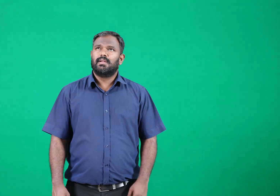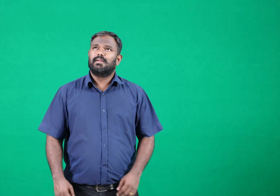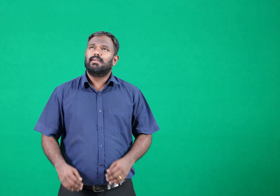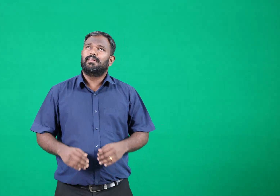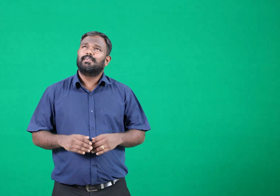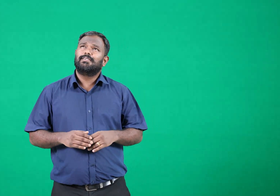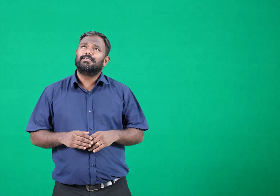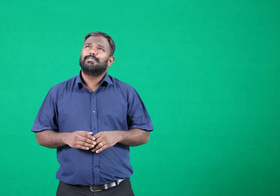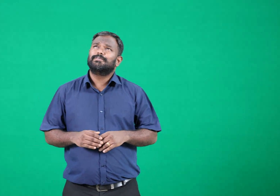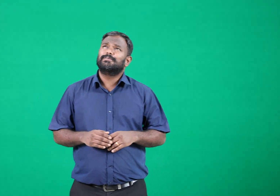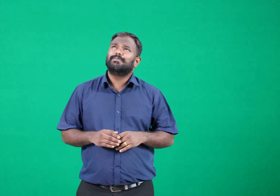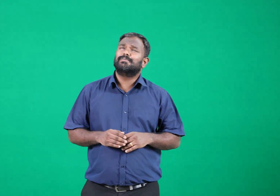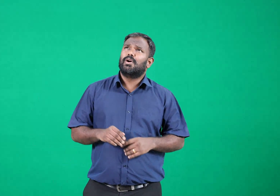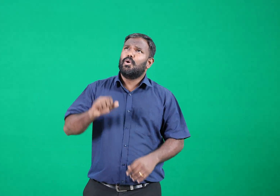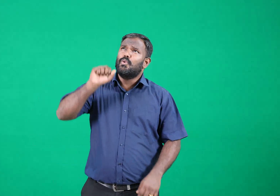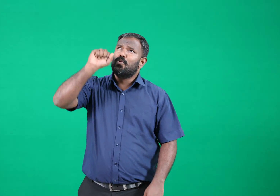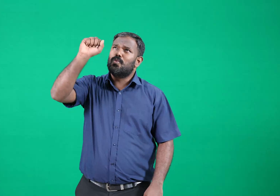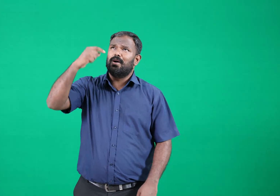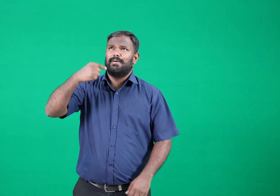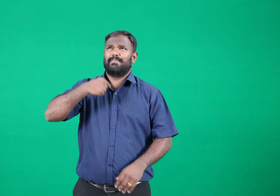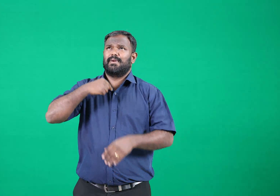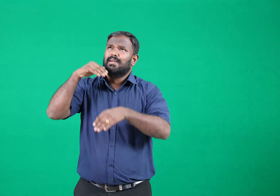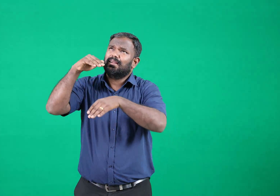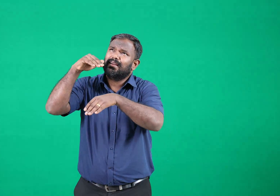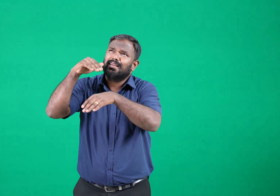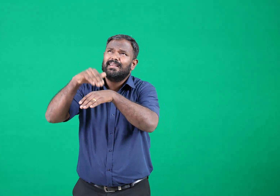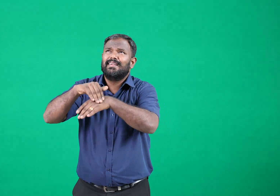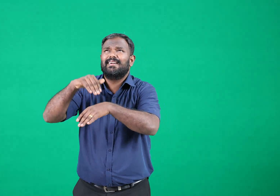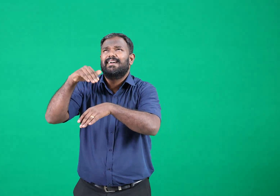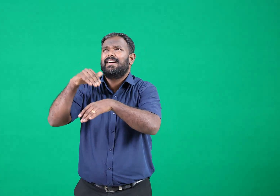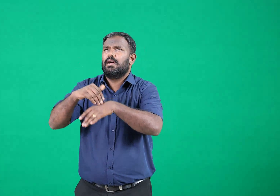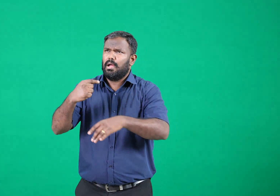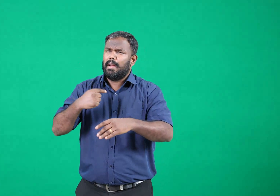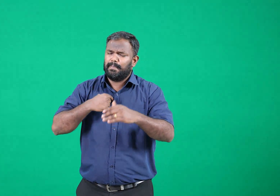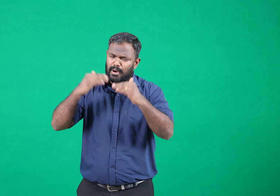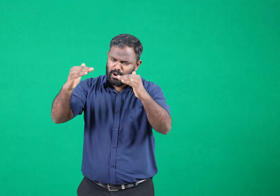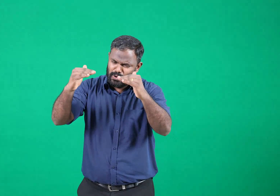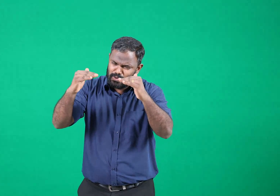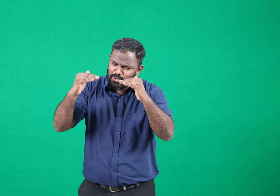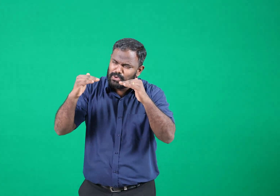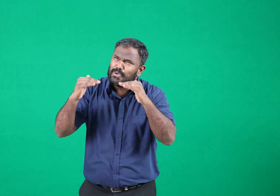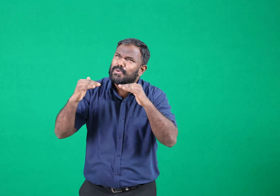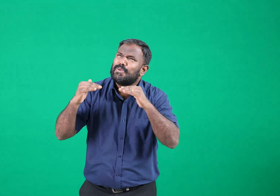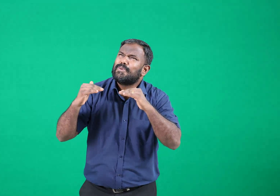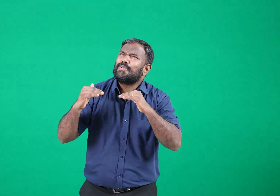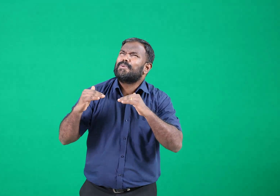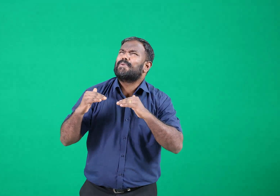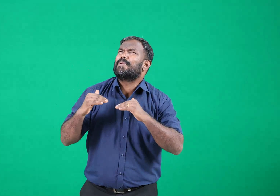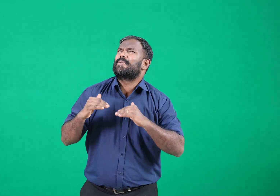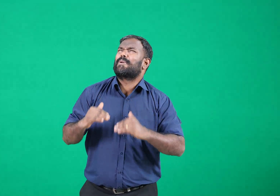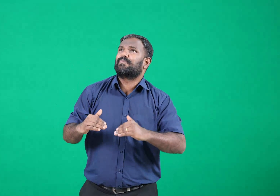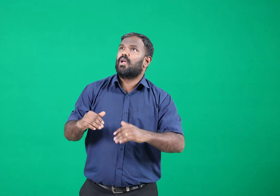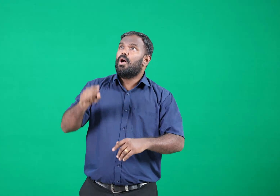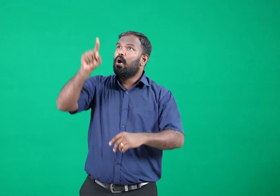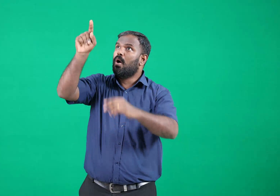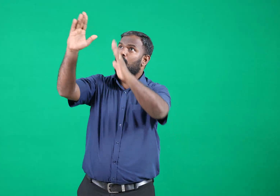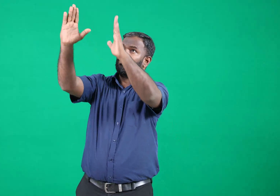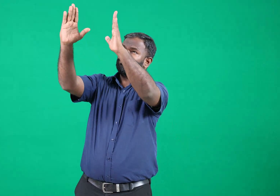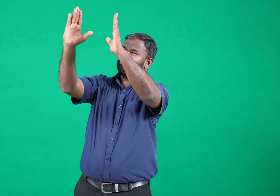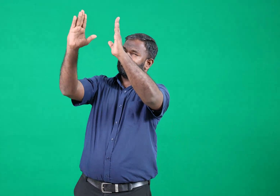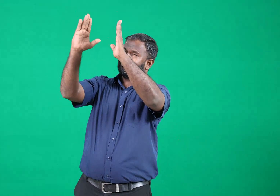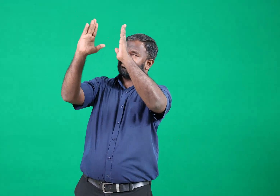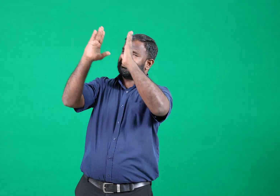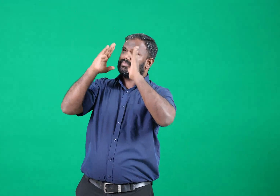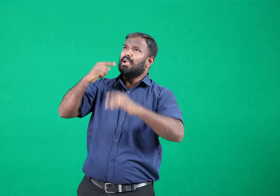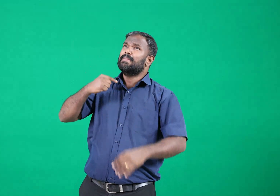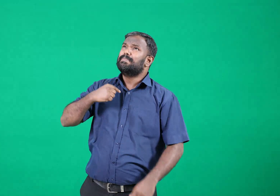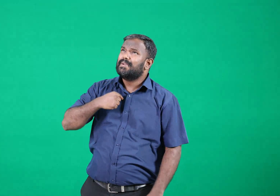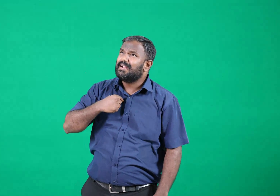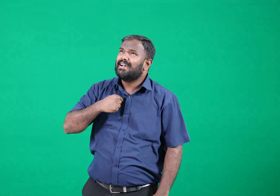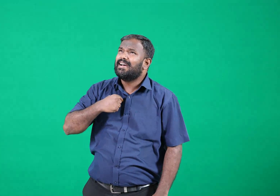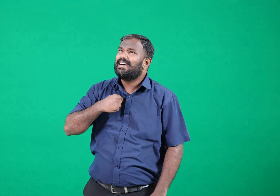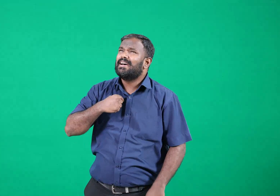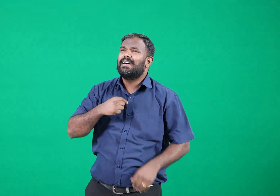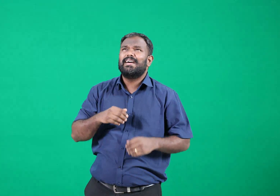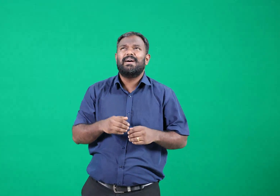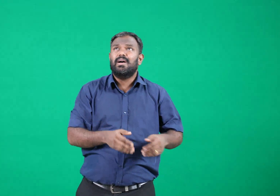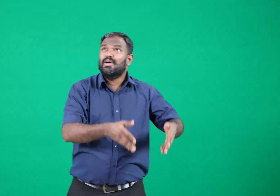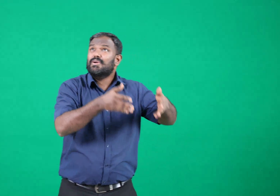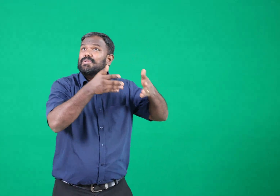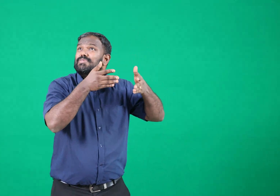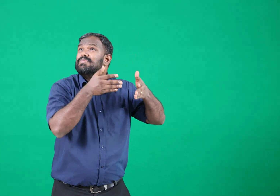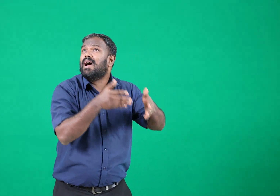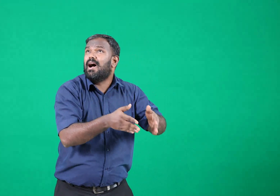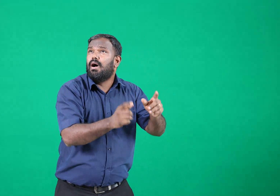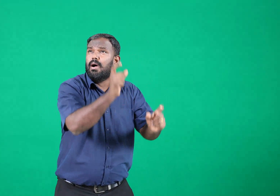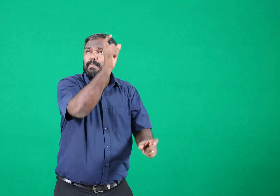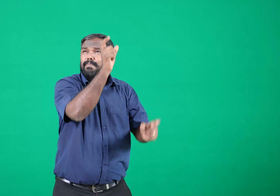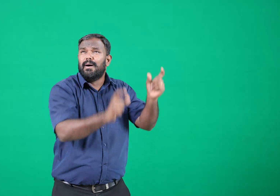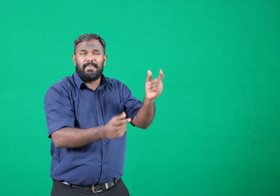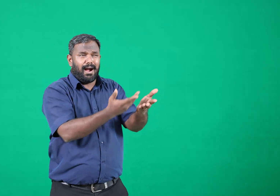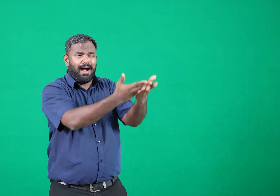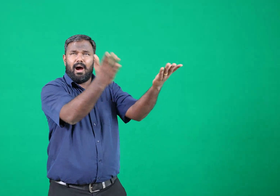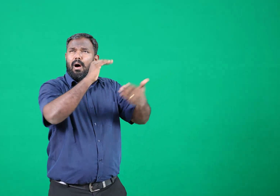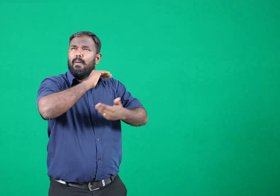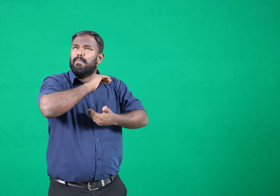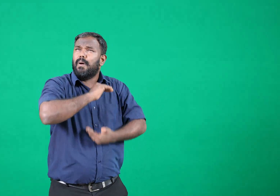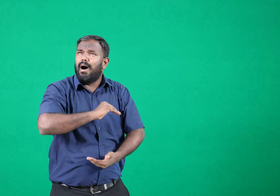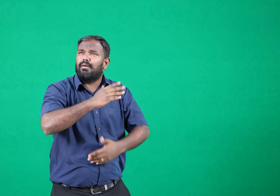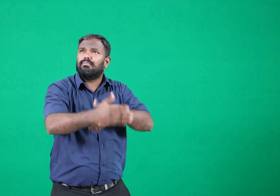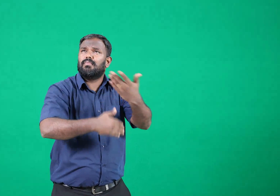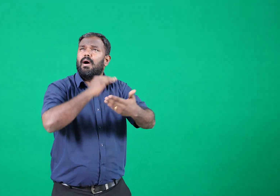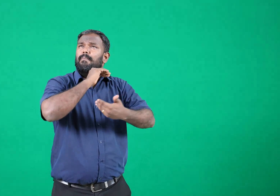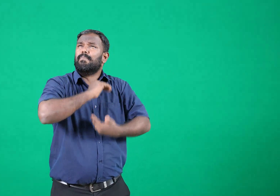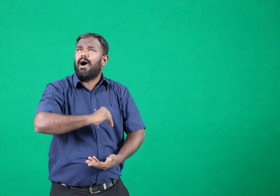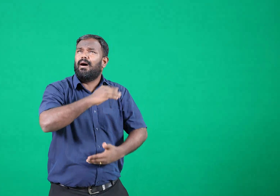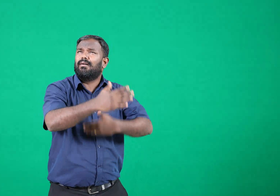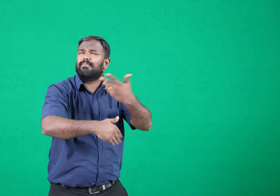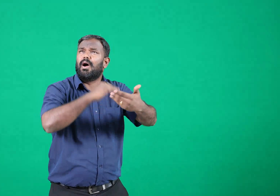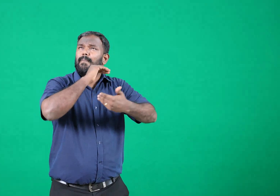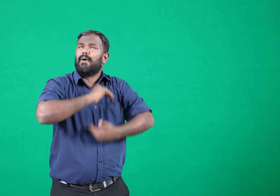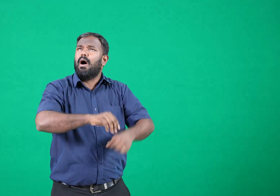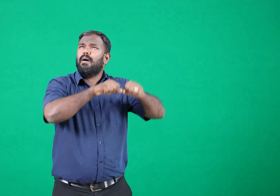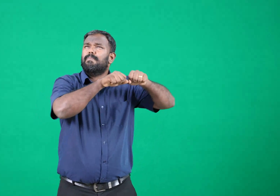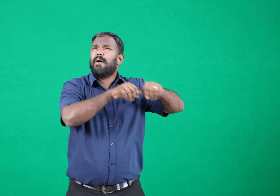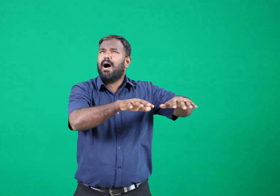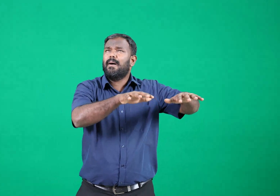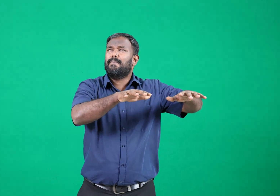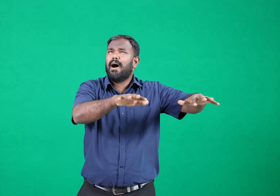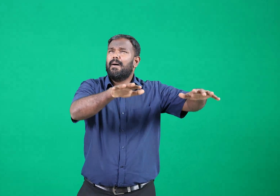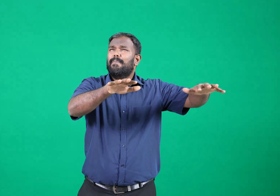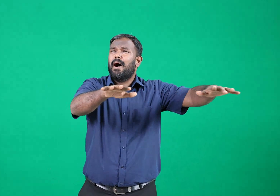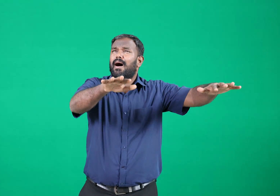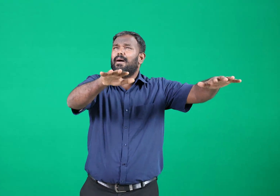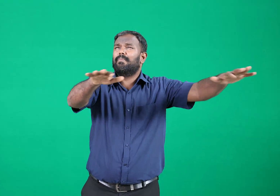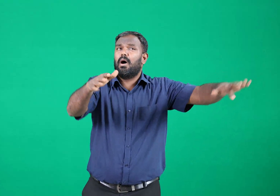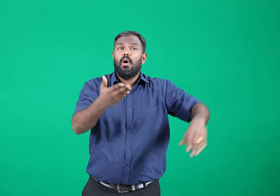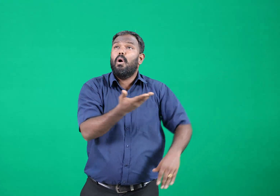For He has looked with favor on the humble state of His servant.